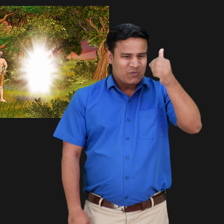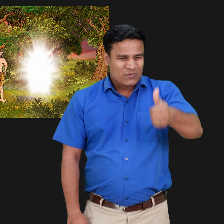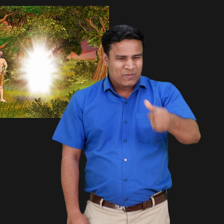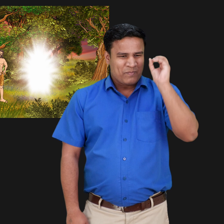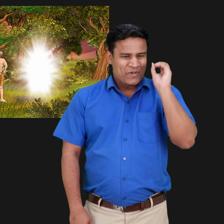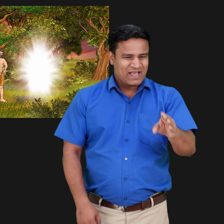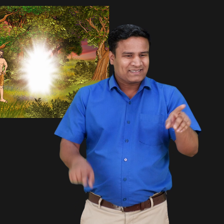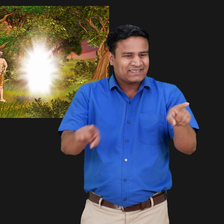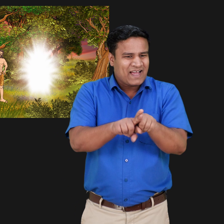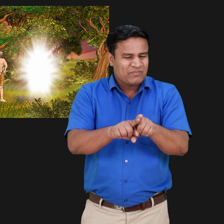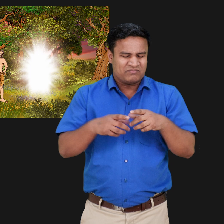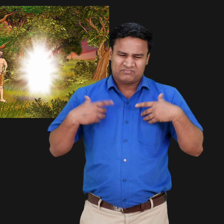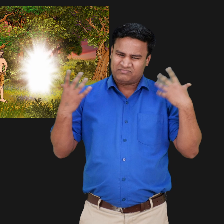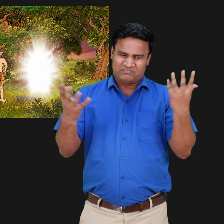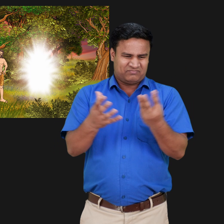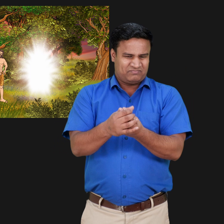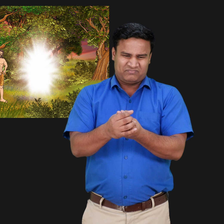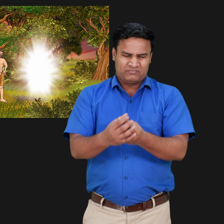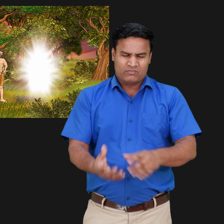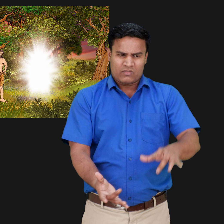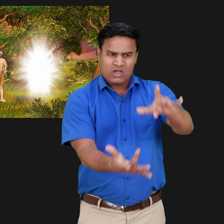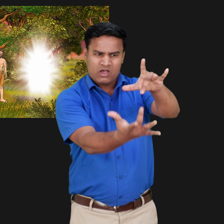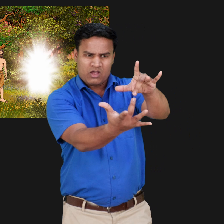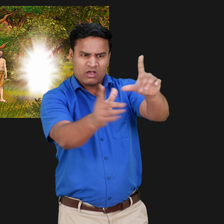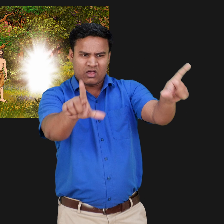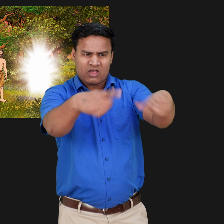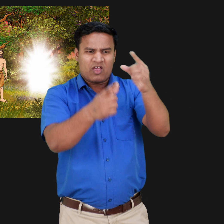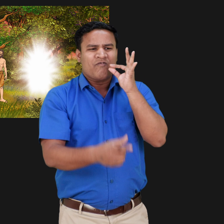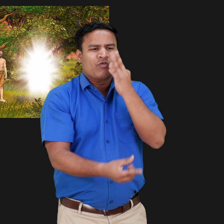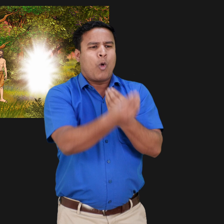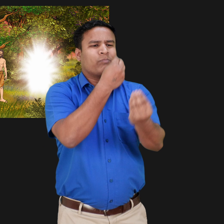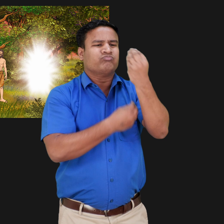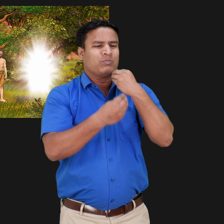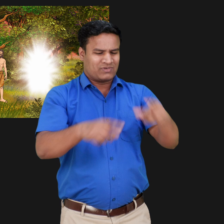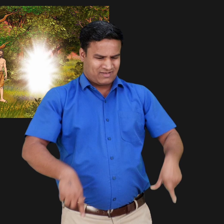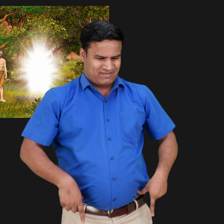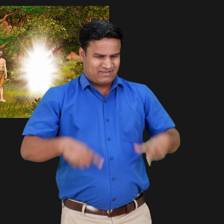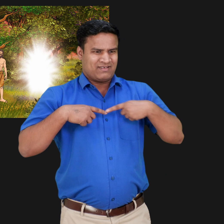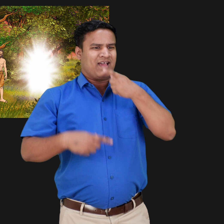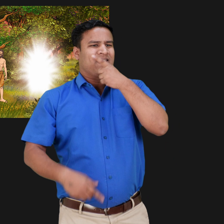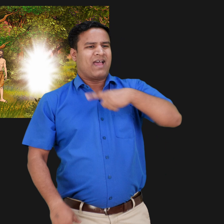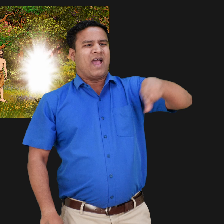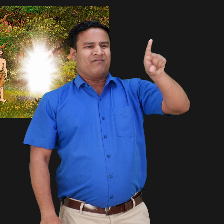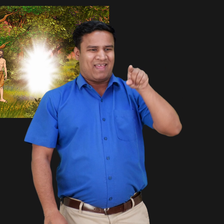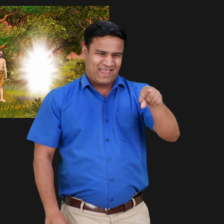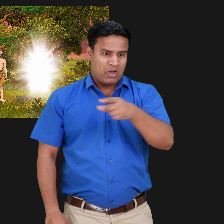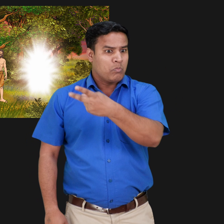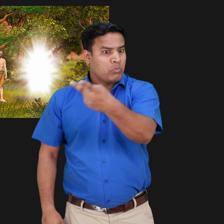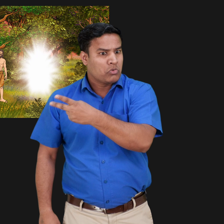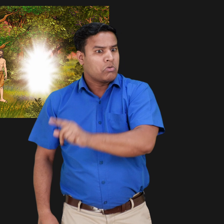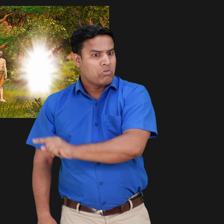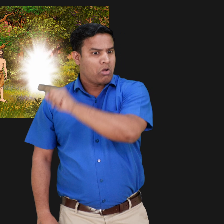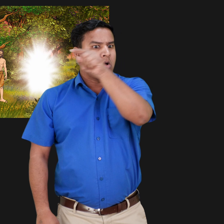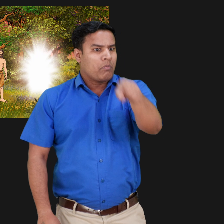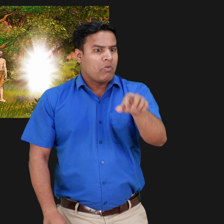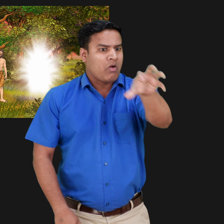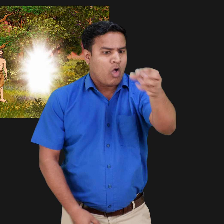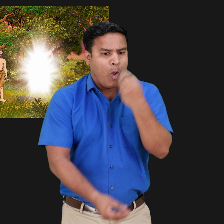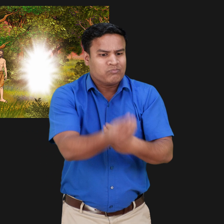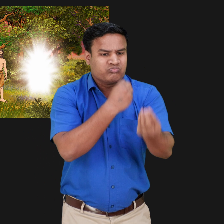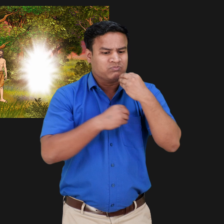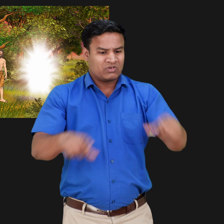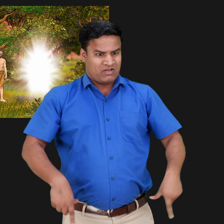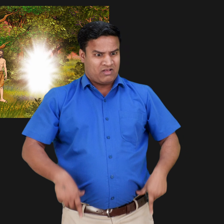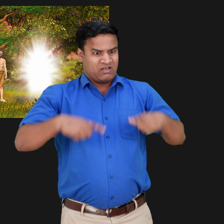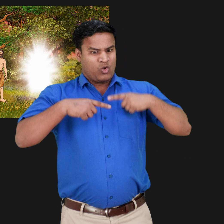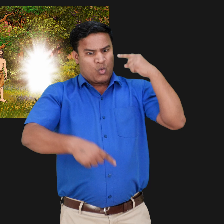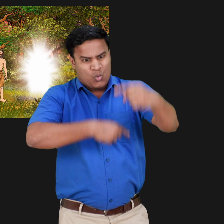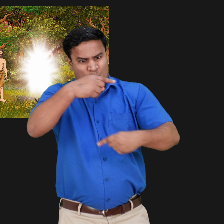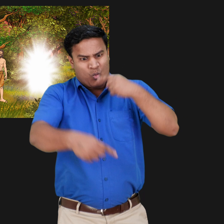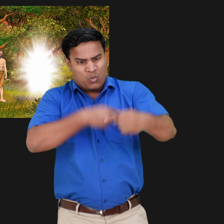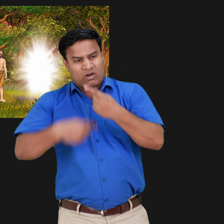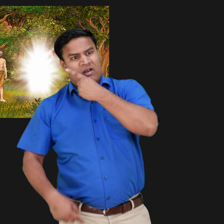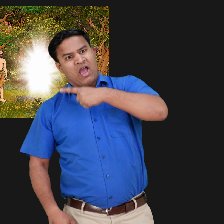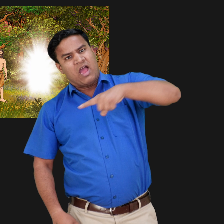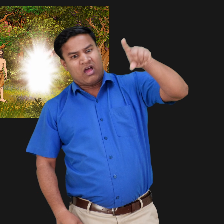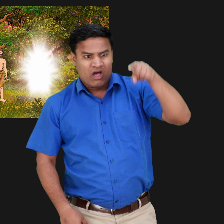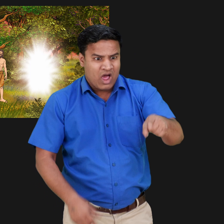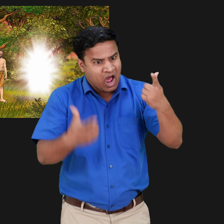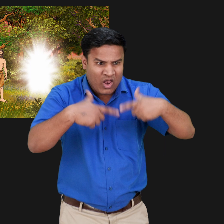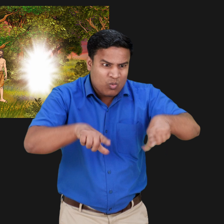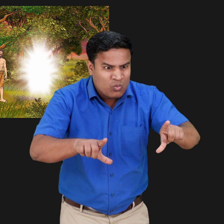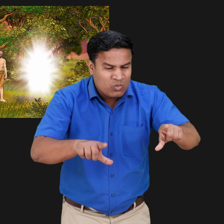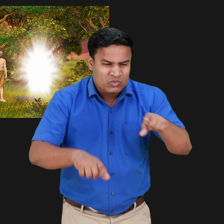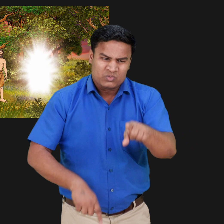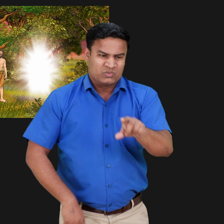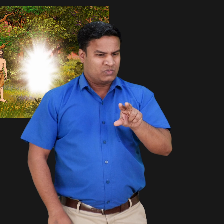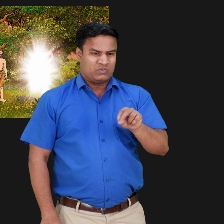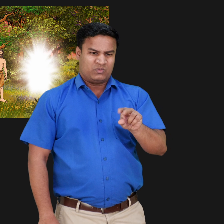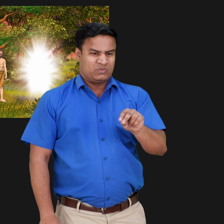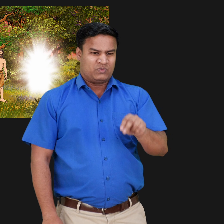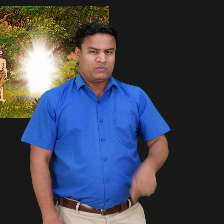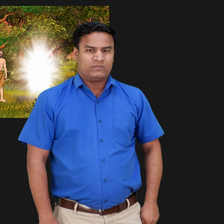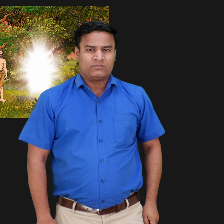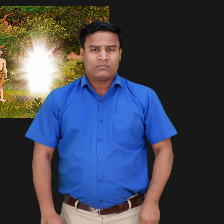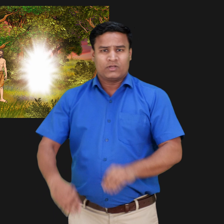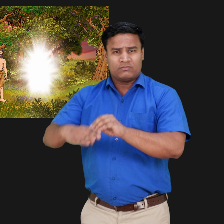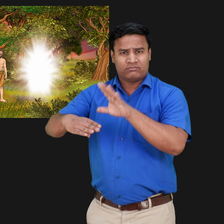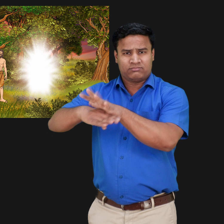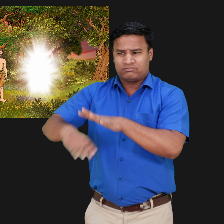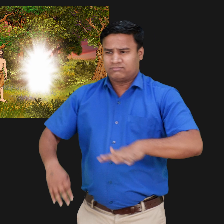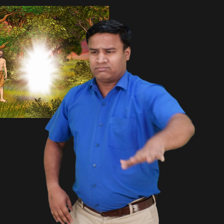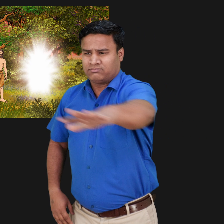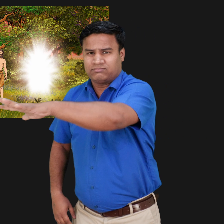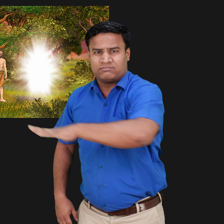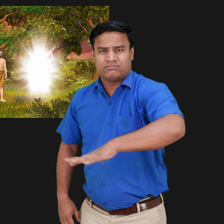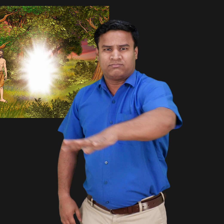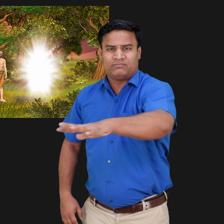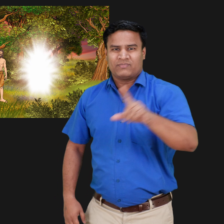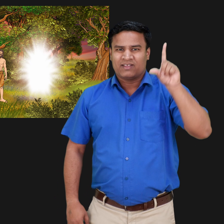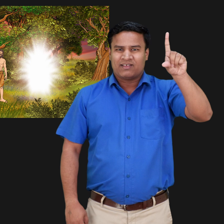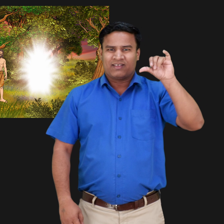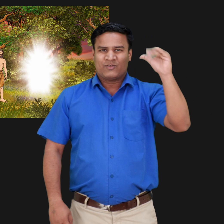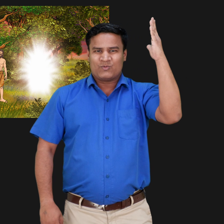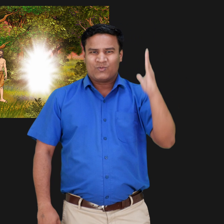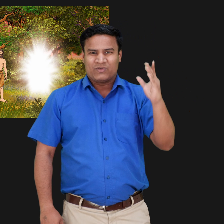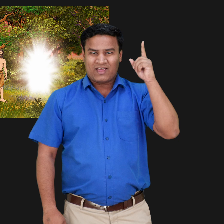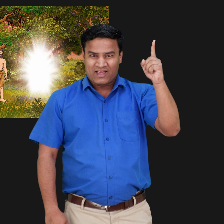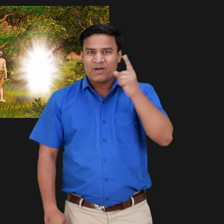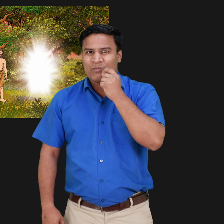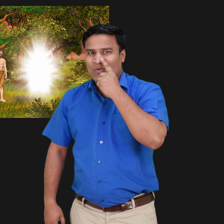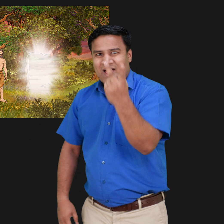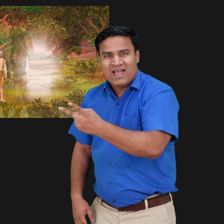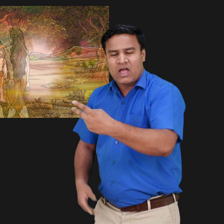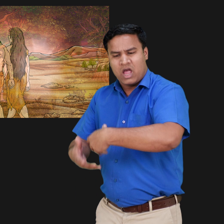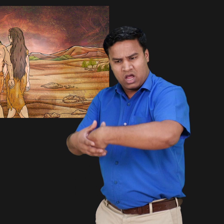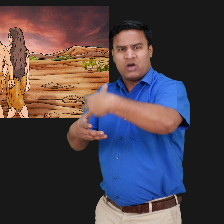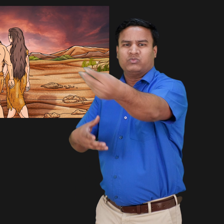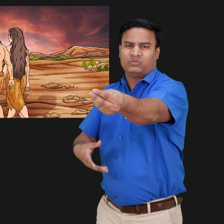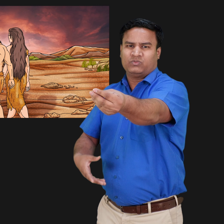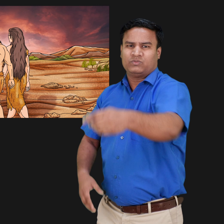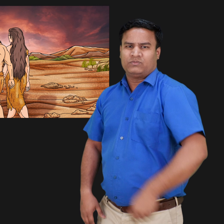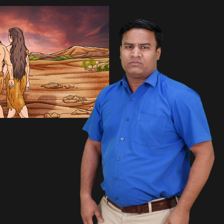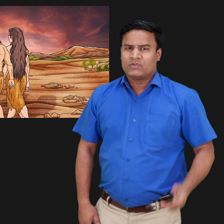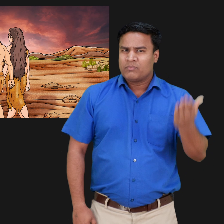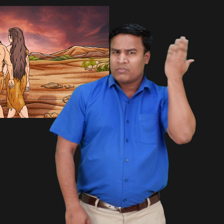And now, lest he reach out his hand and take also from the tree of life, and eat, and live forever...”